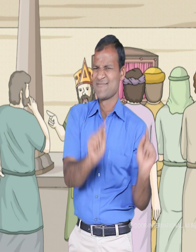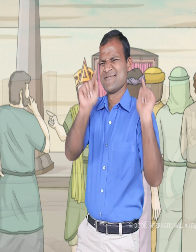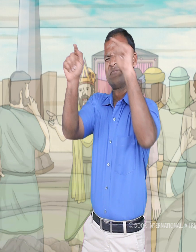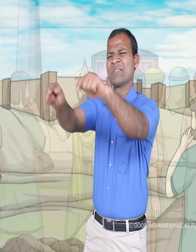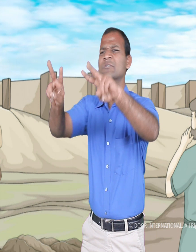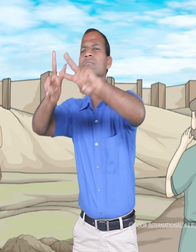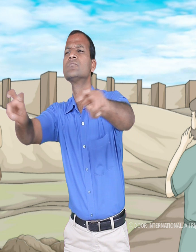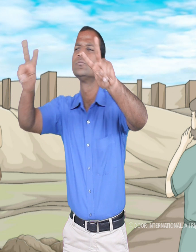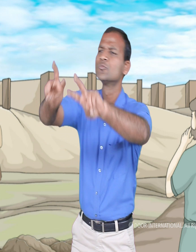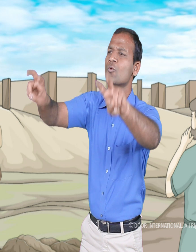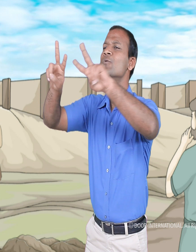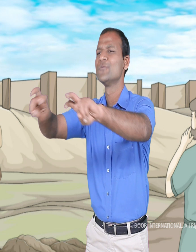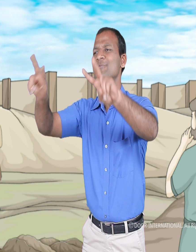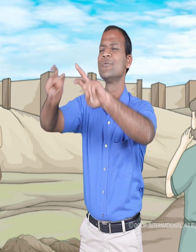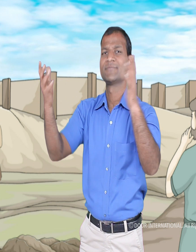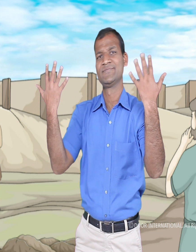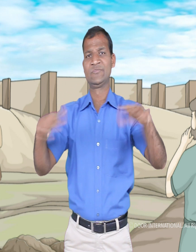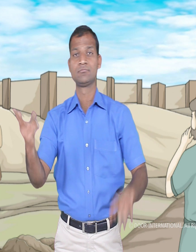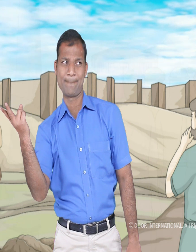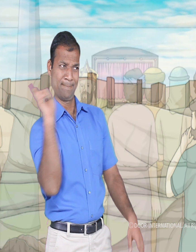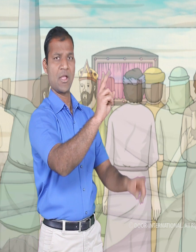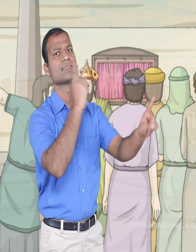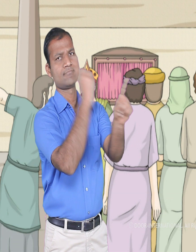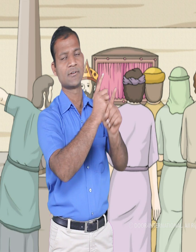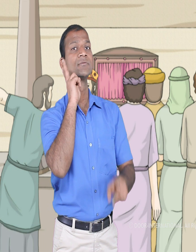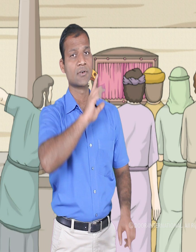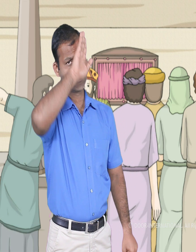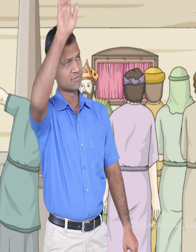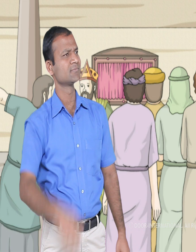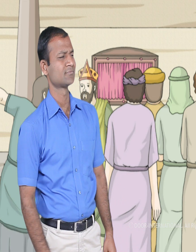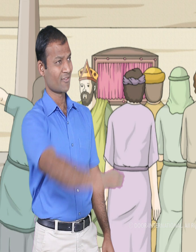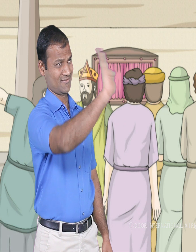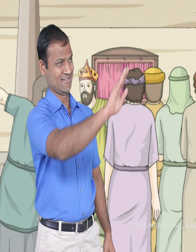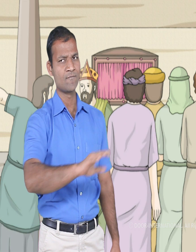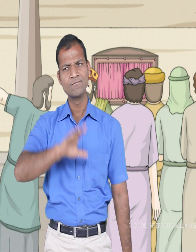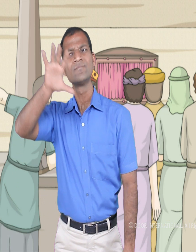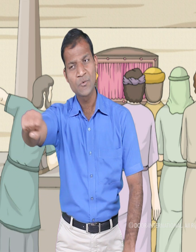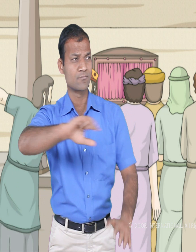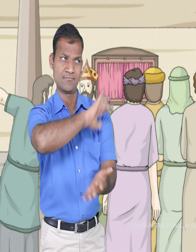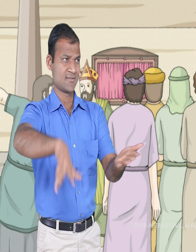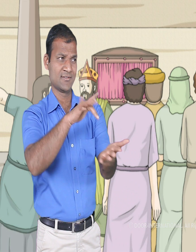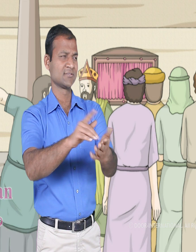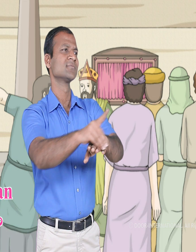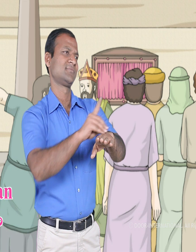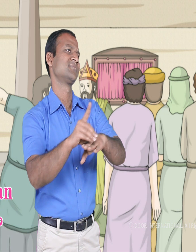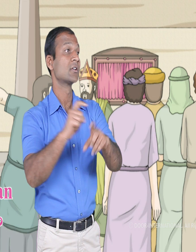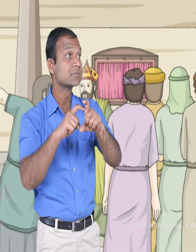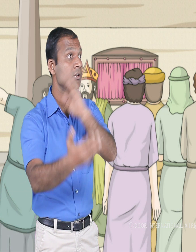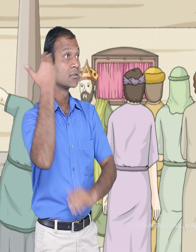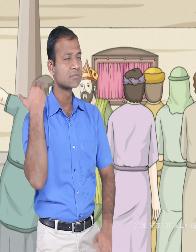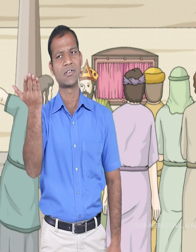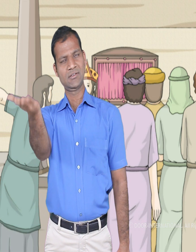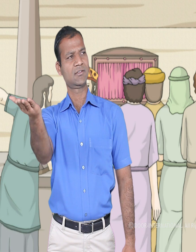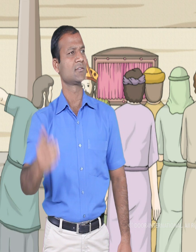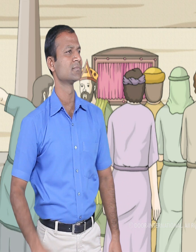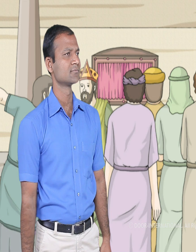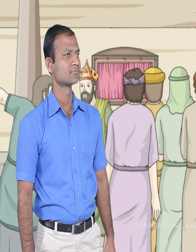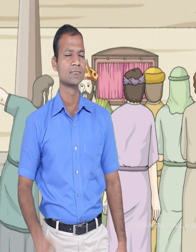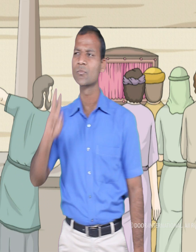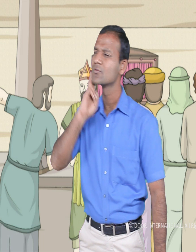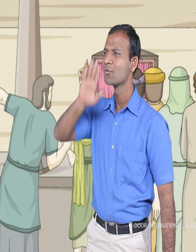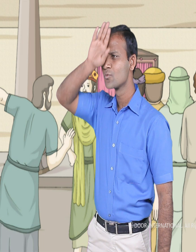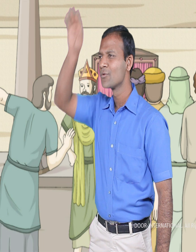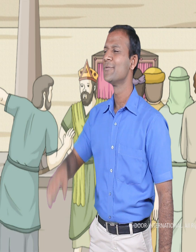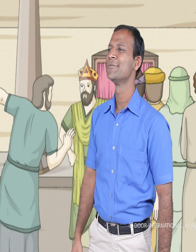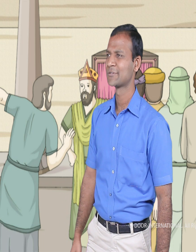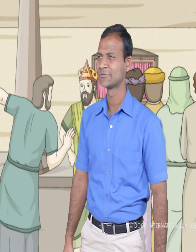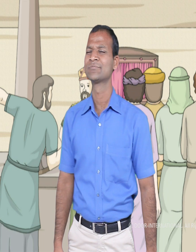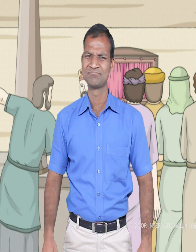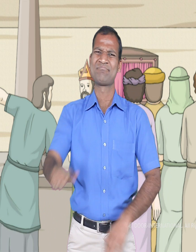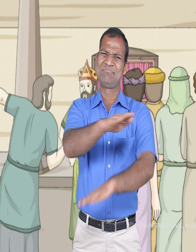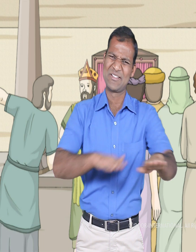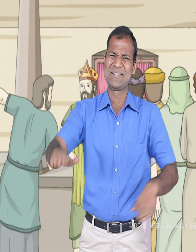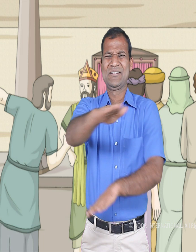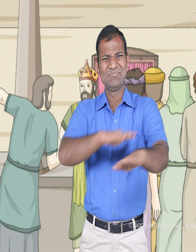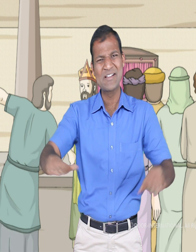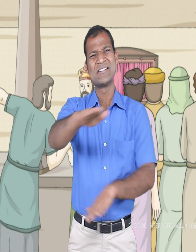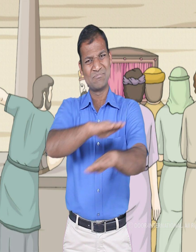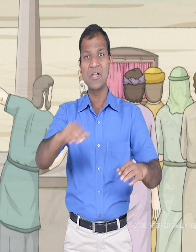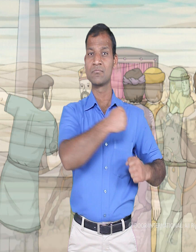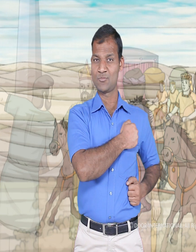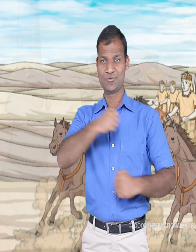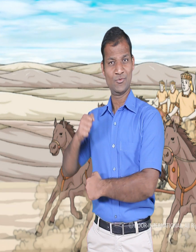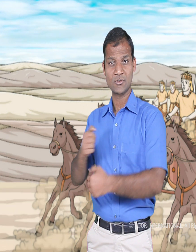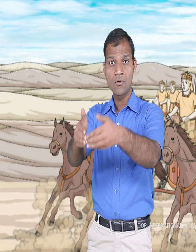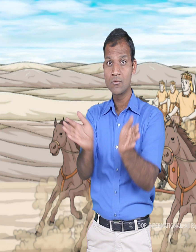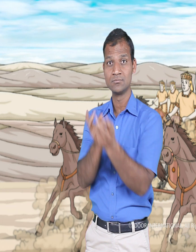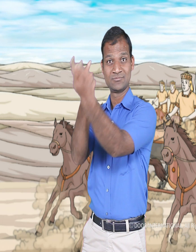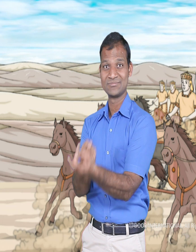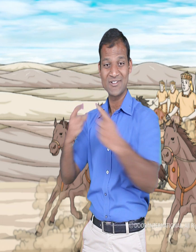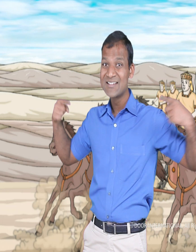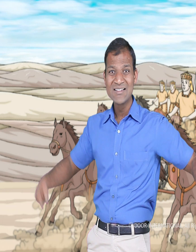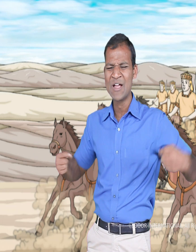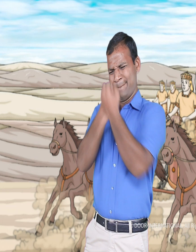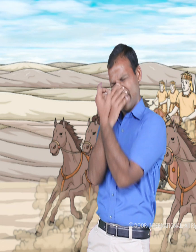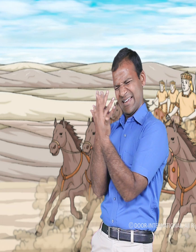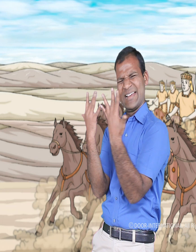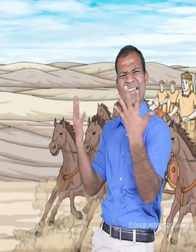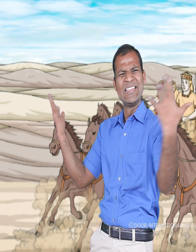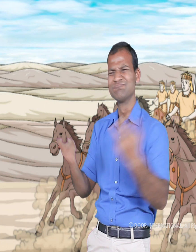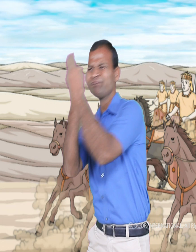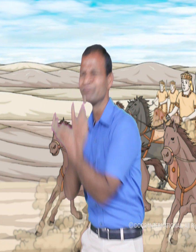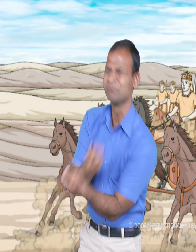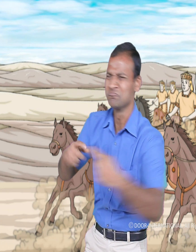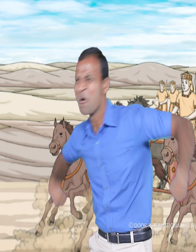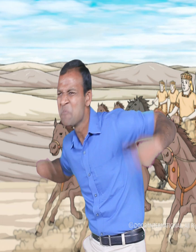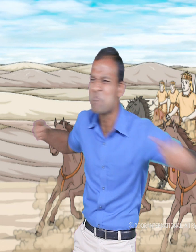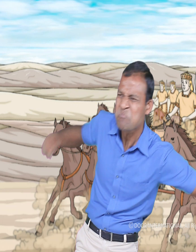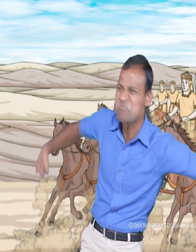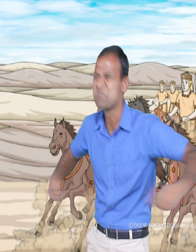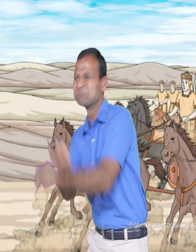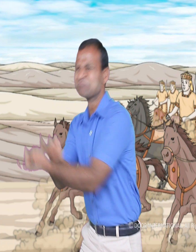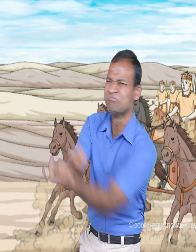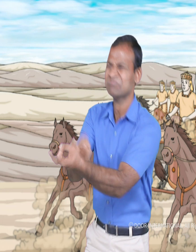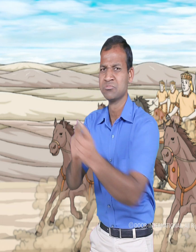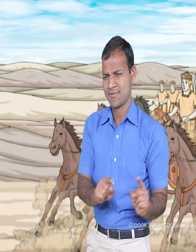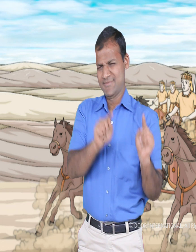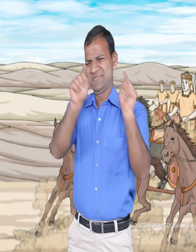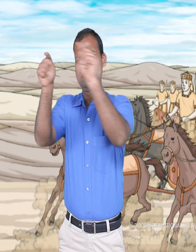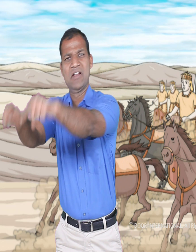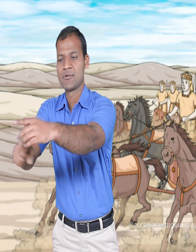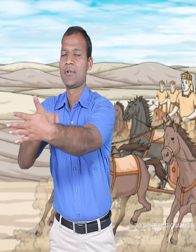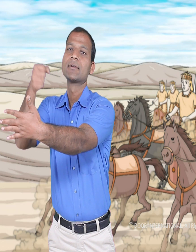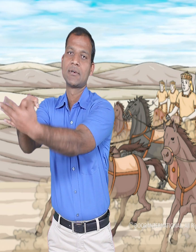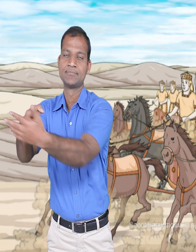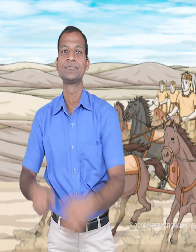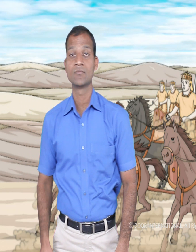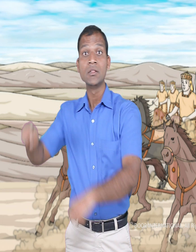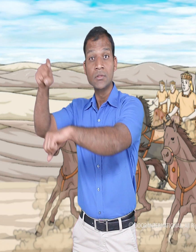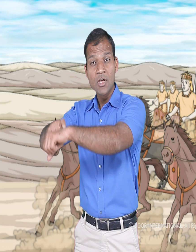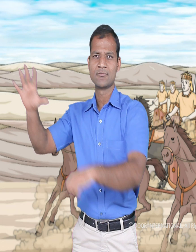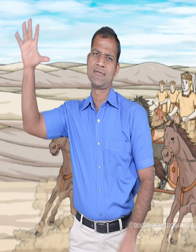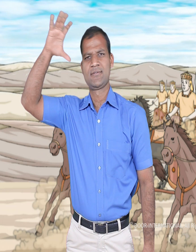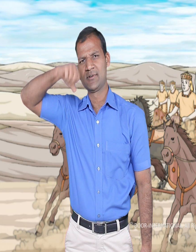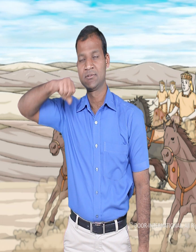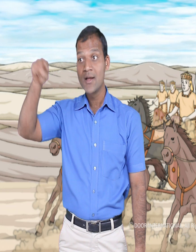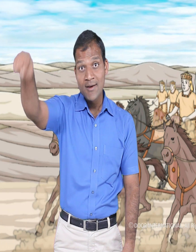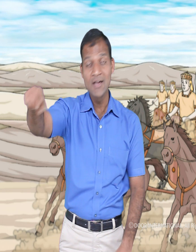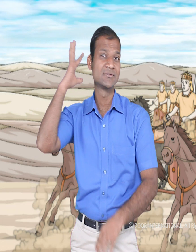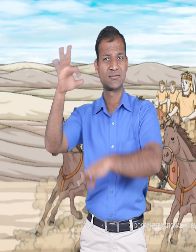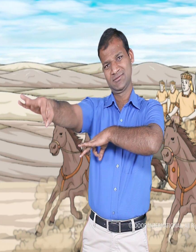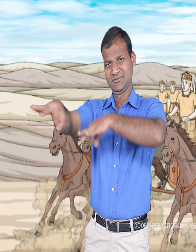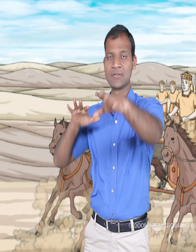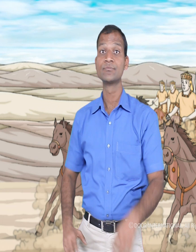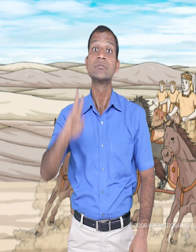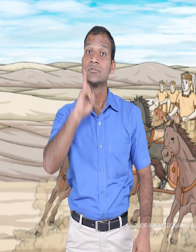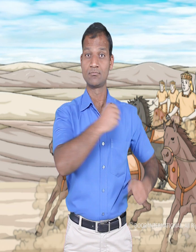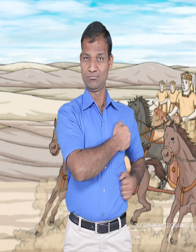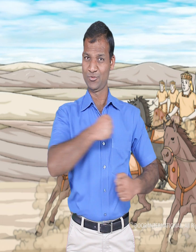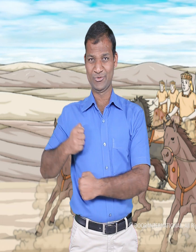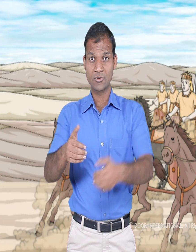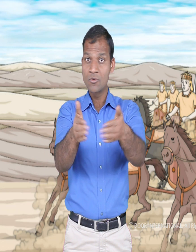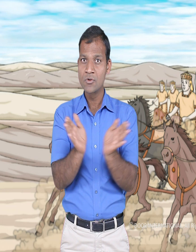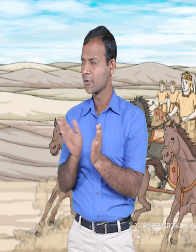On receiving the report, “Elisha is in Dothan,” the king of Aram sent horses, chariots, and a great army.